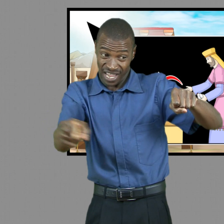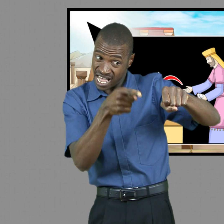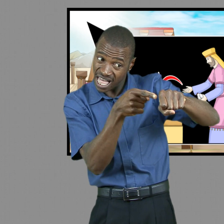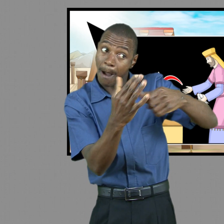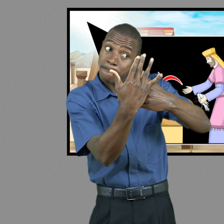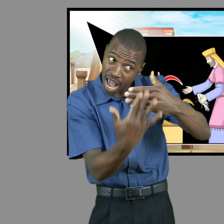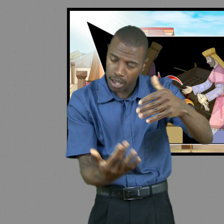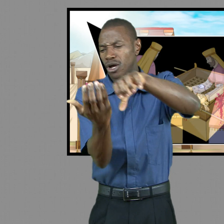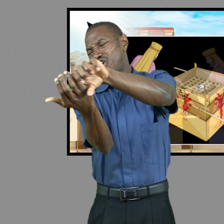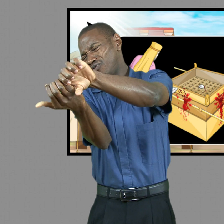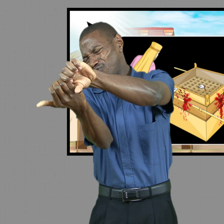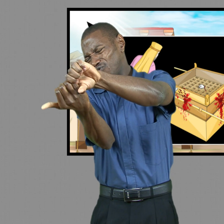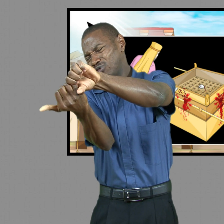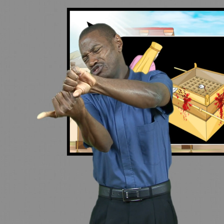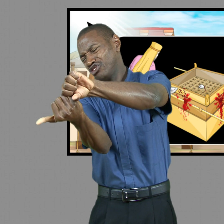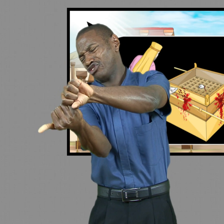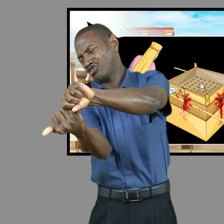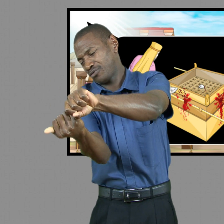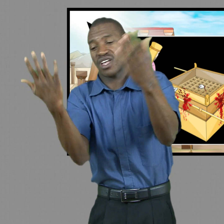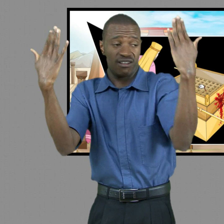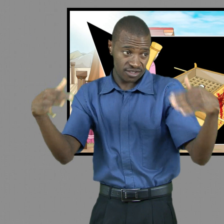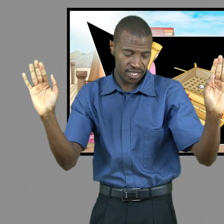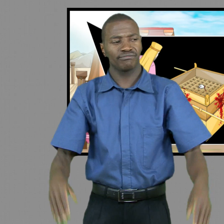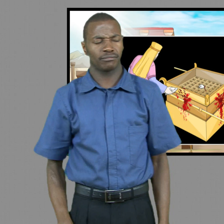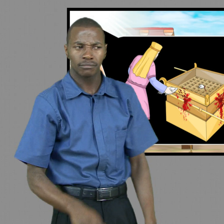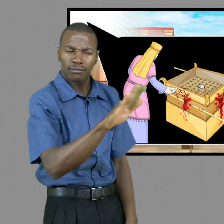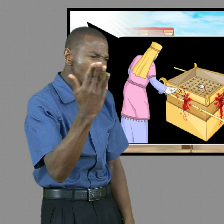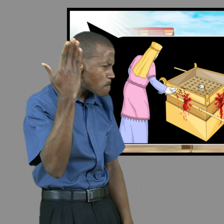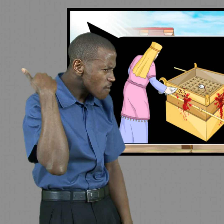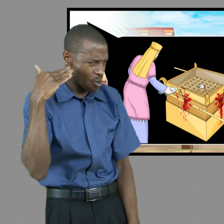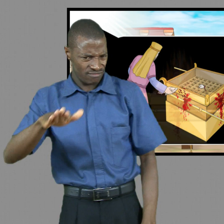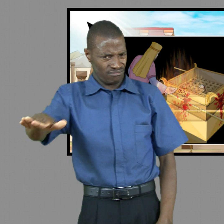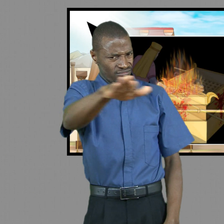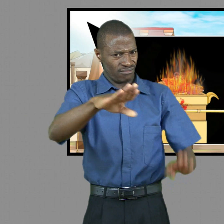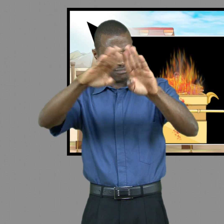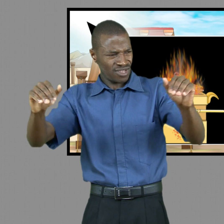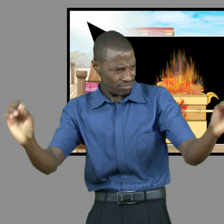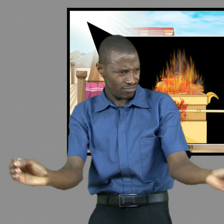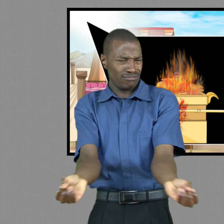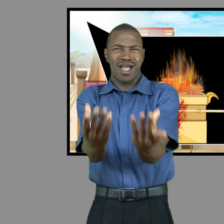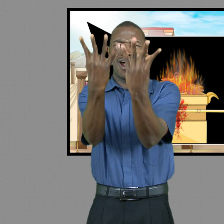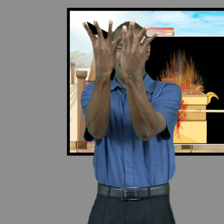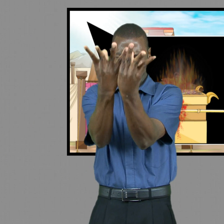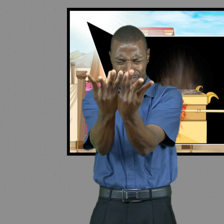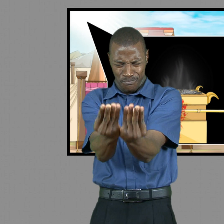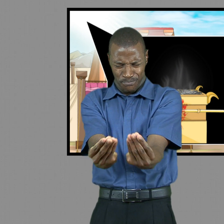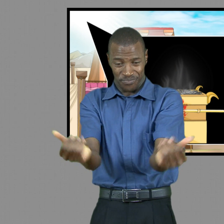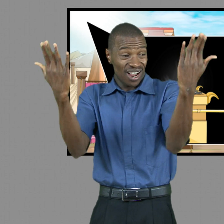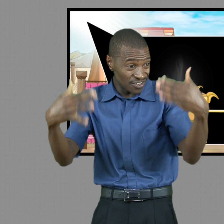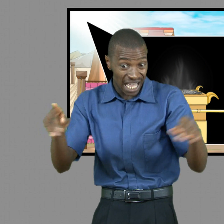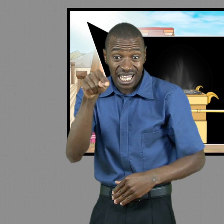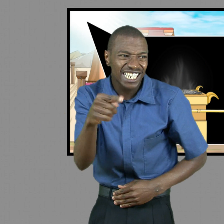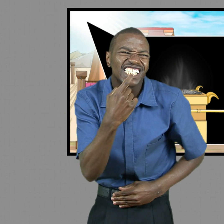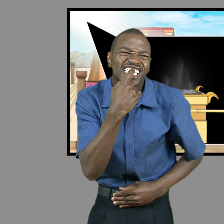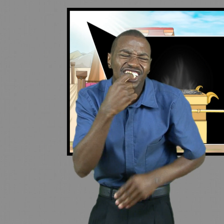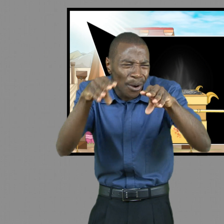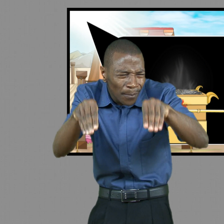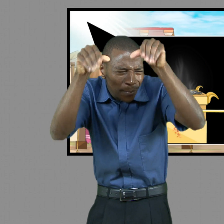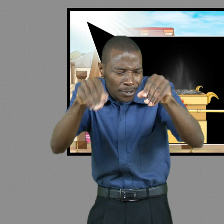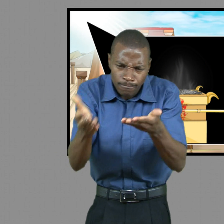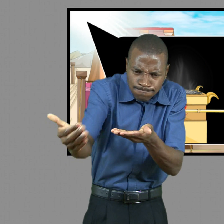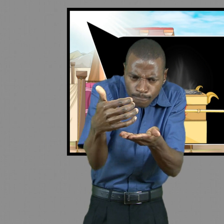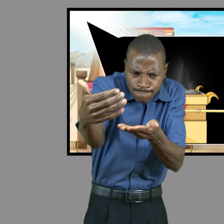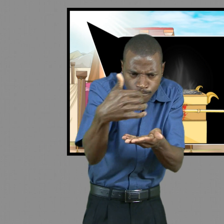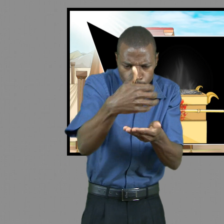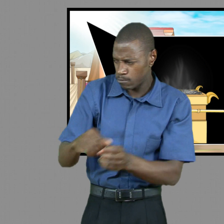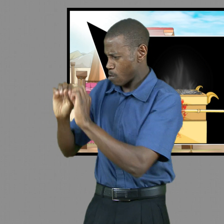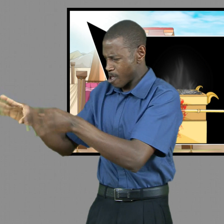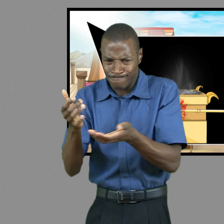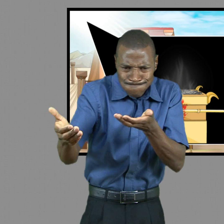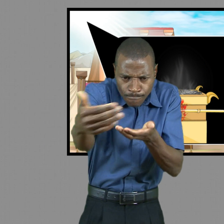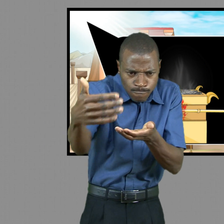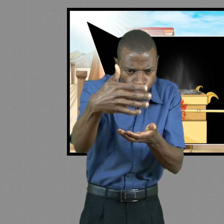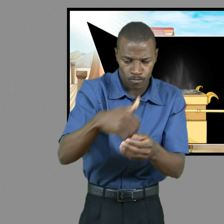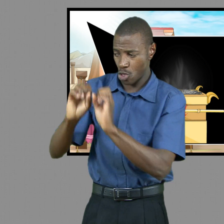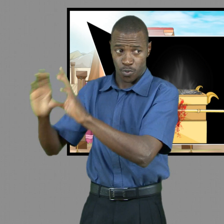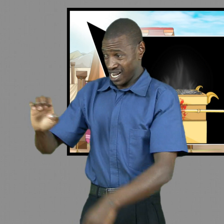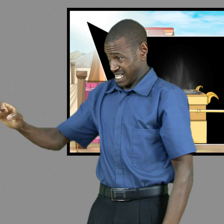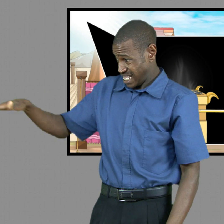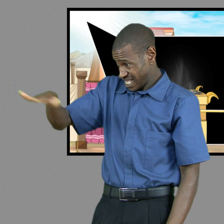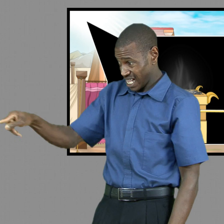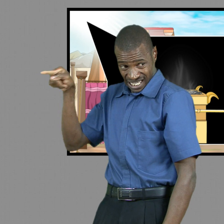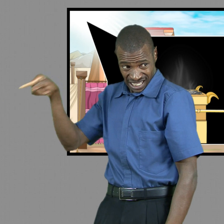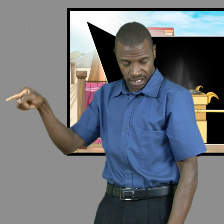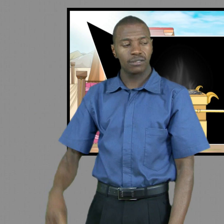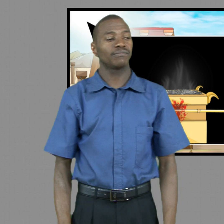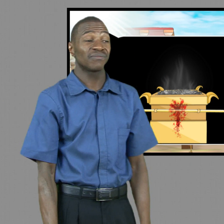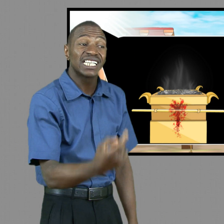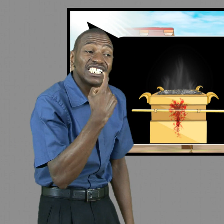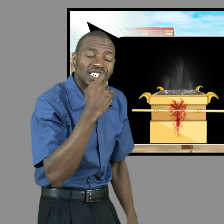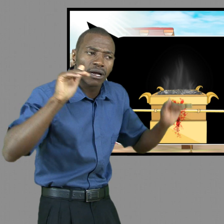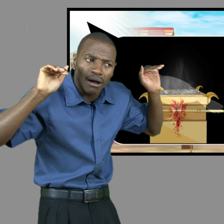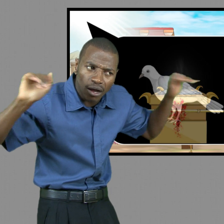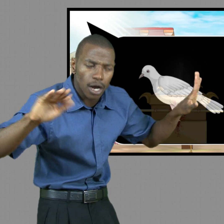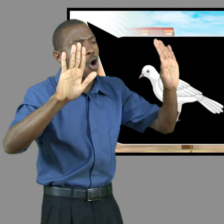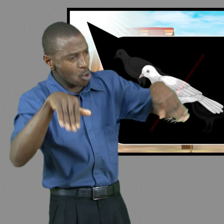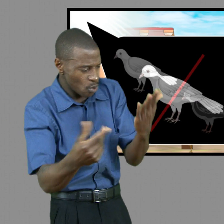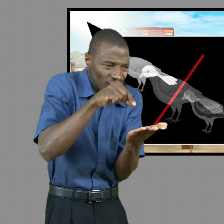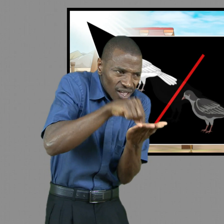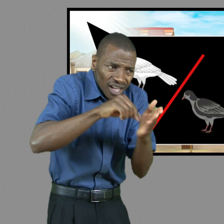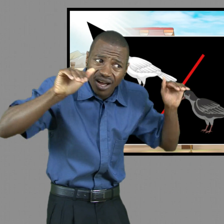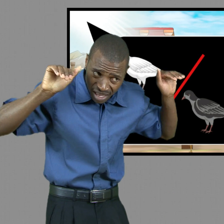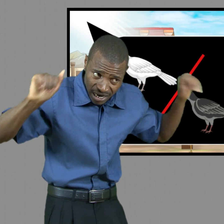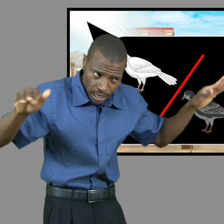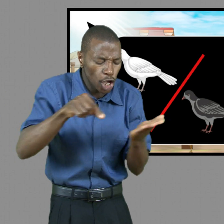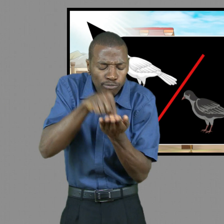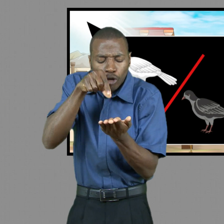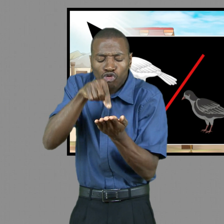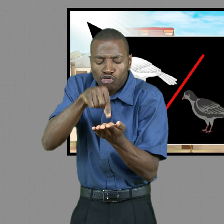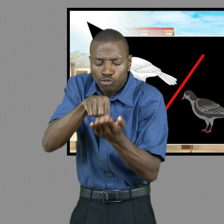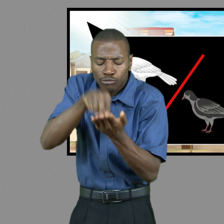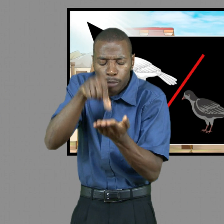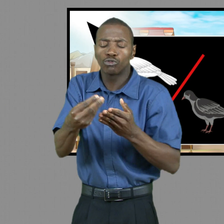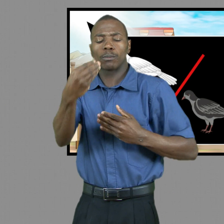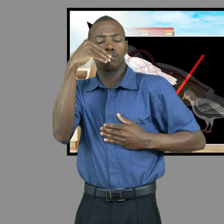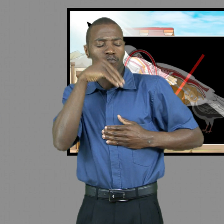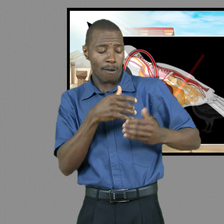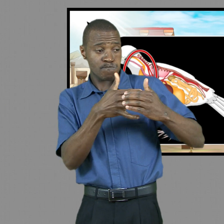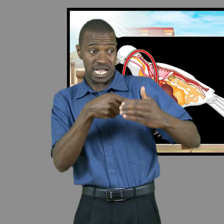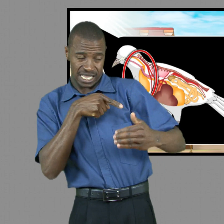its blood should be drained out on the side of the altar.